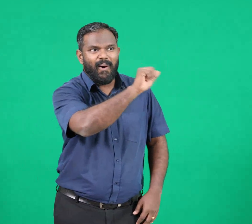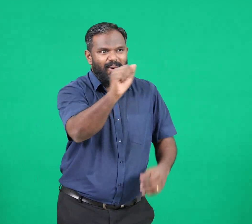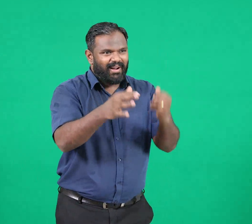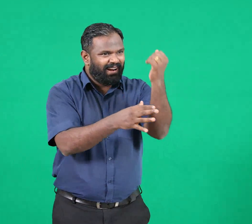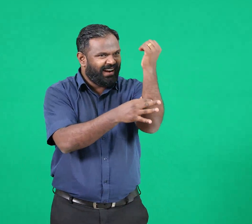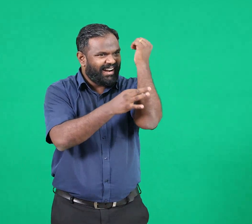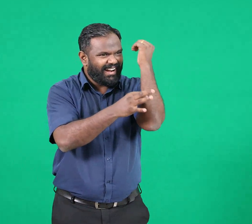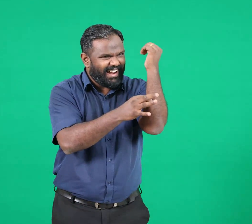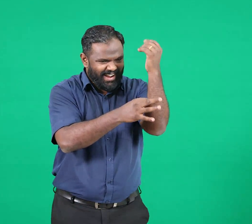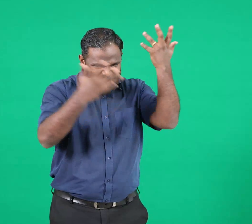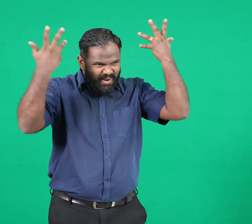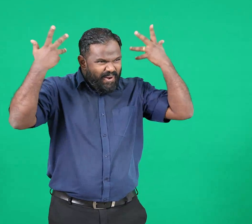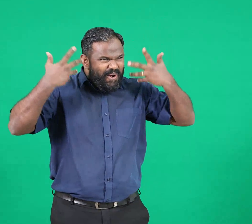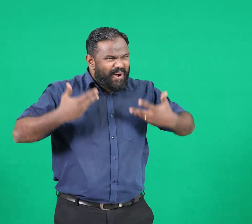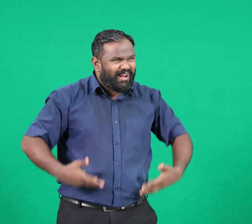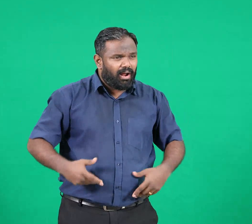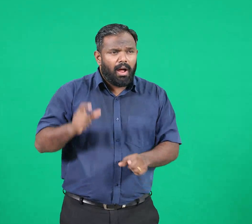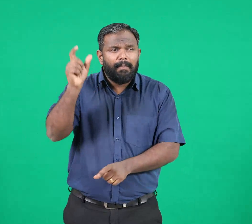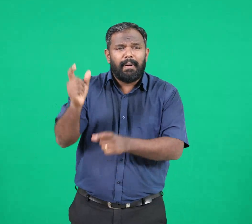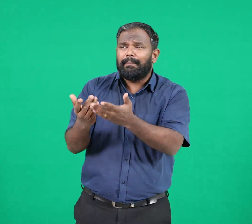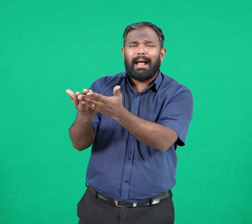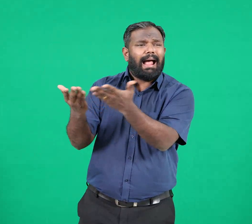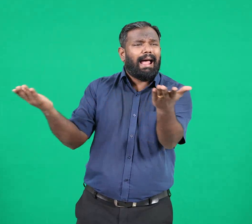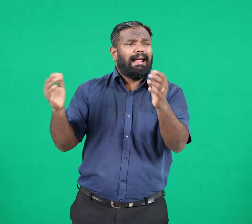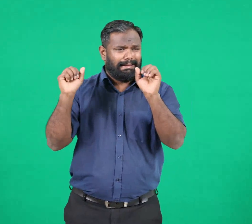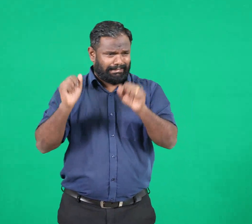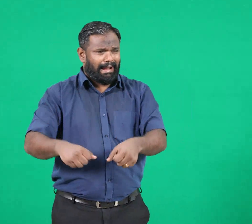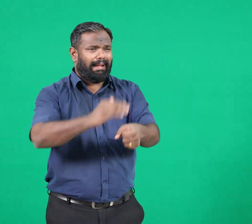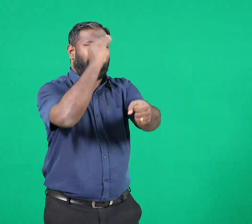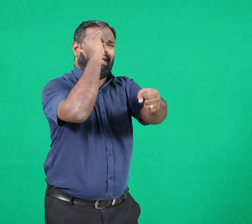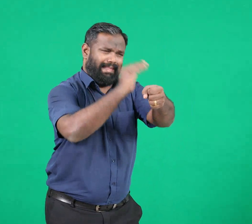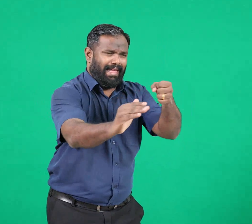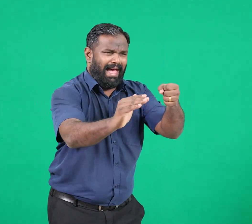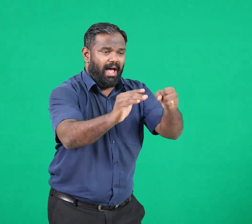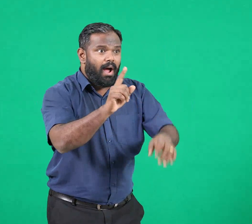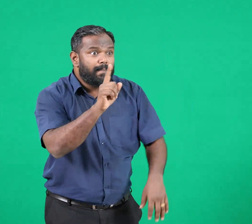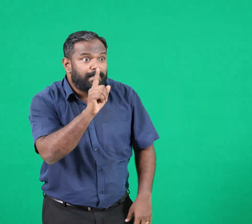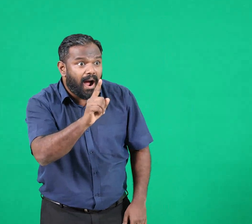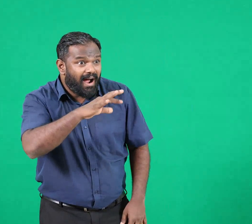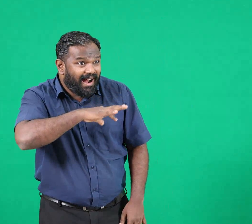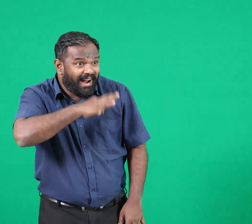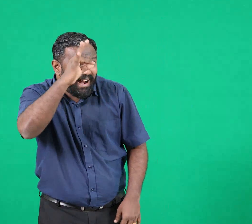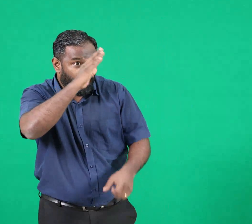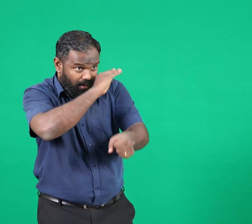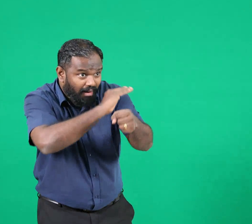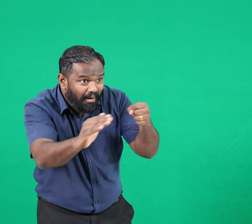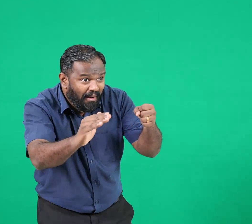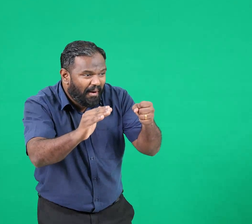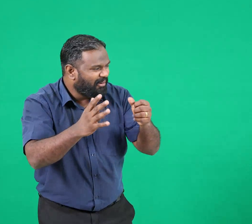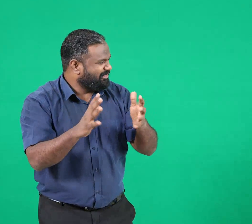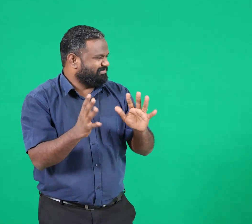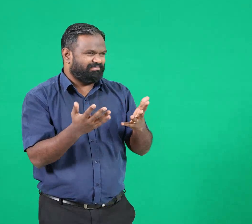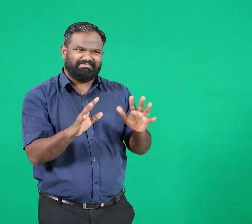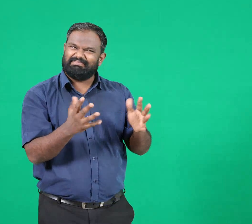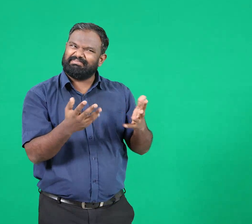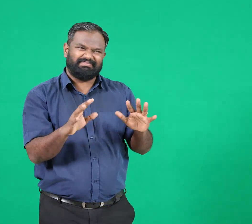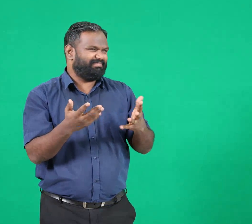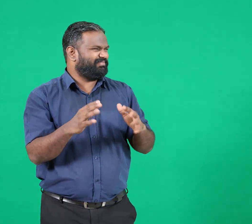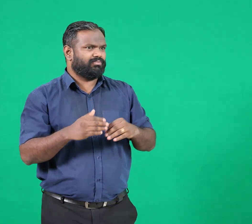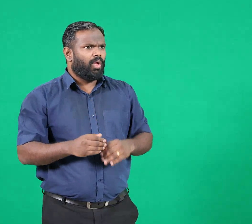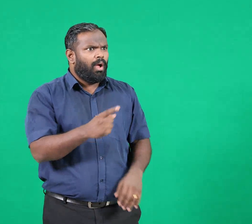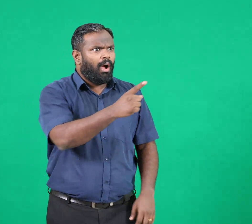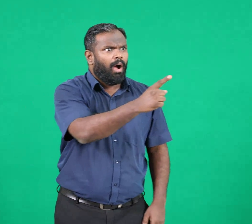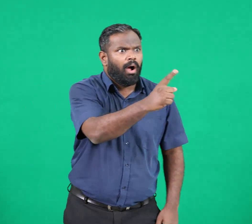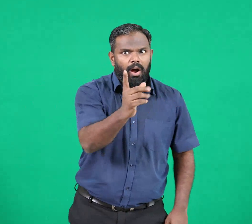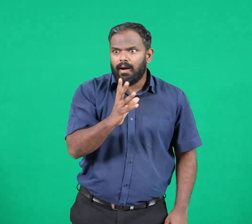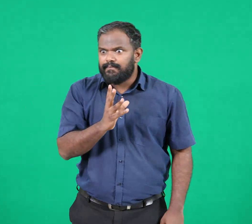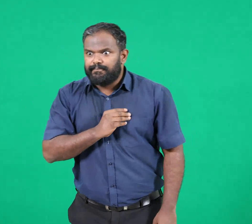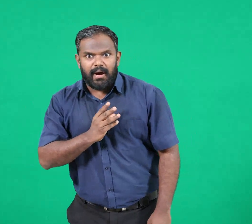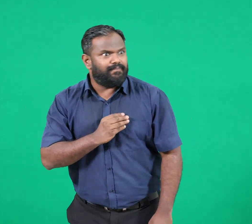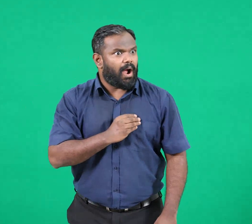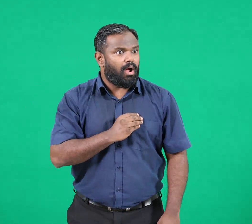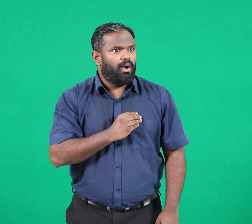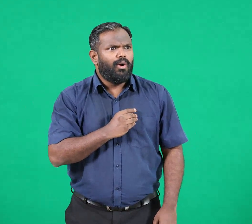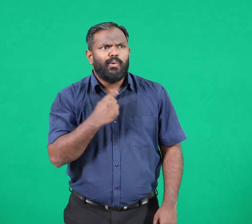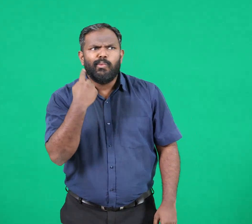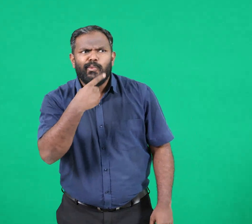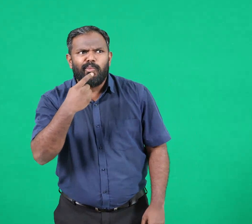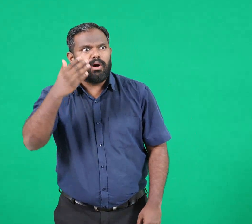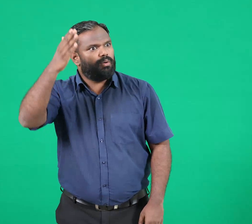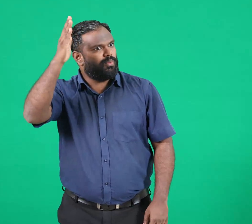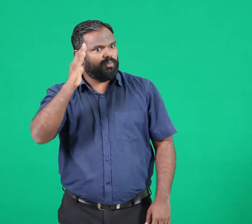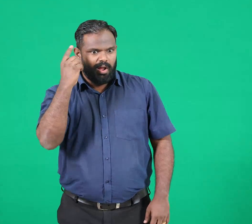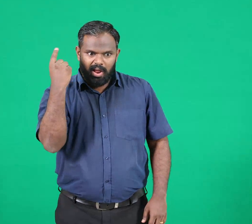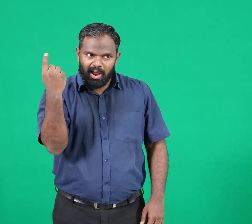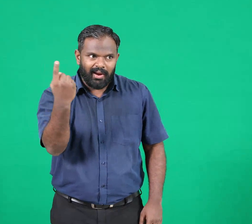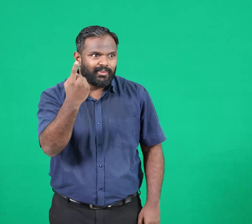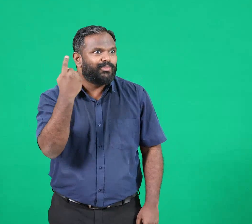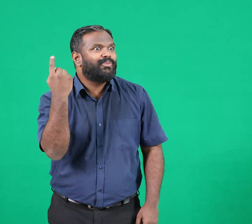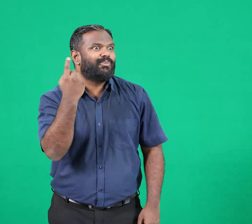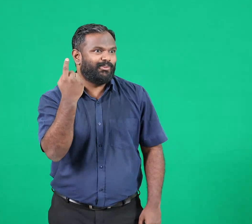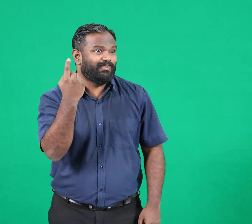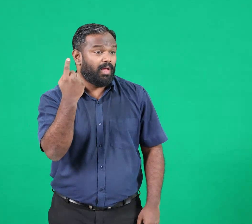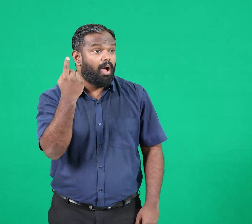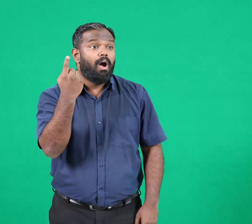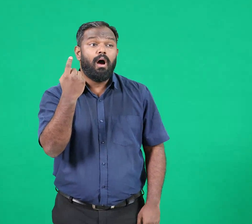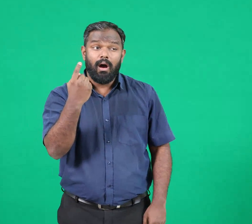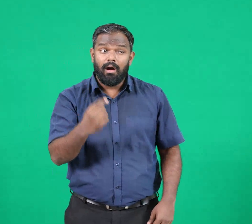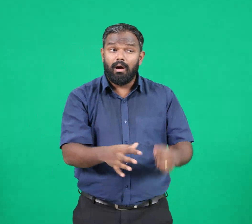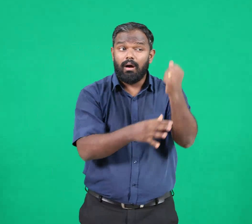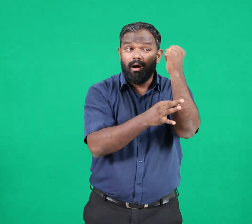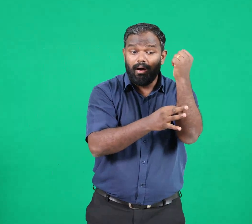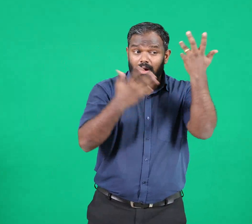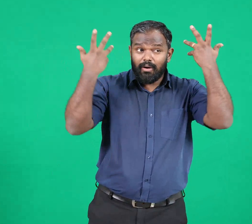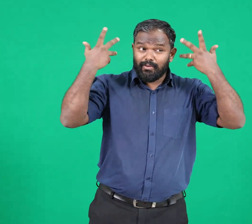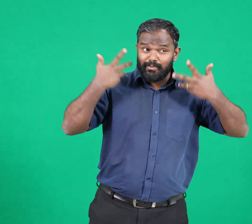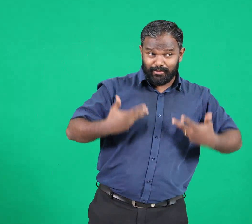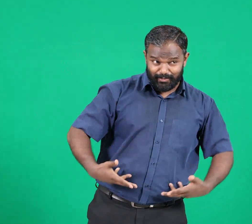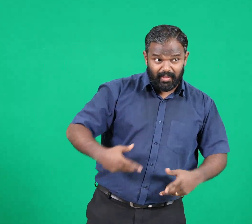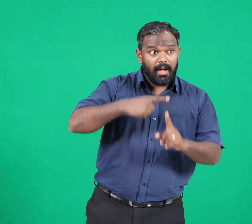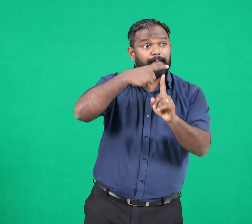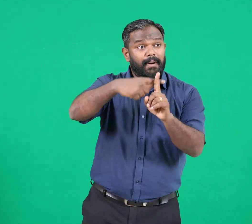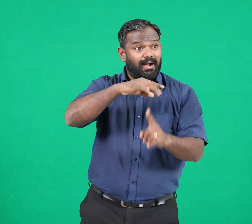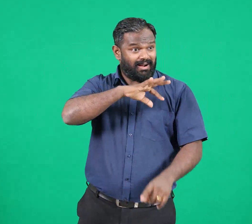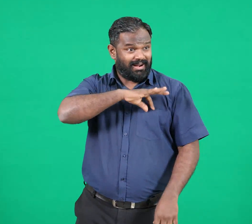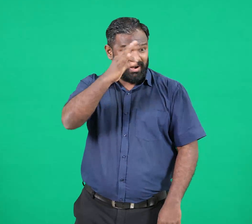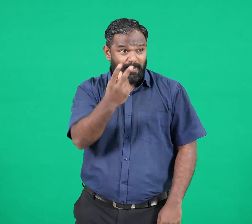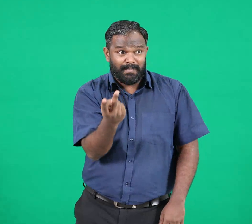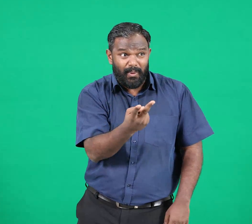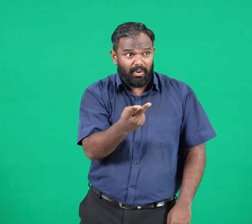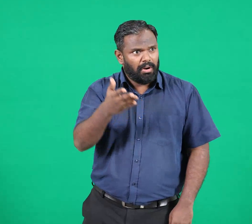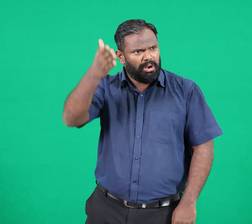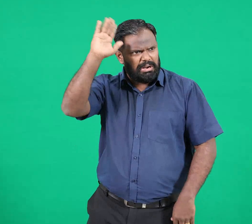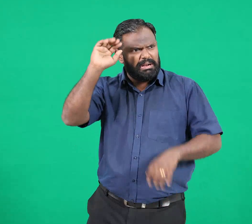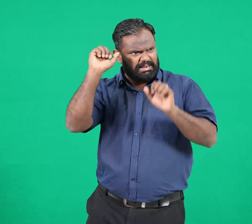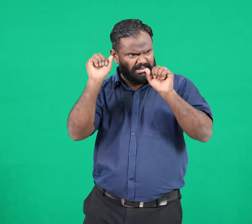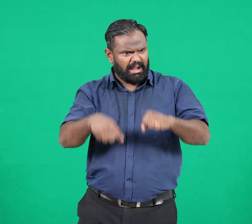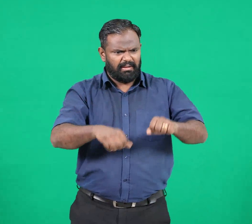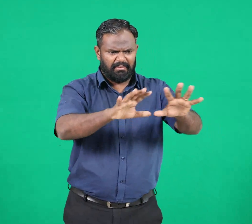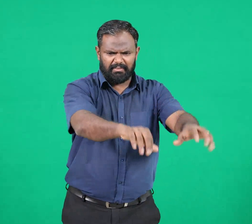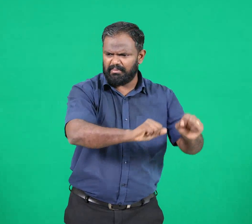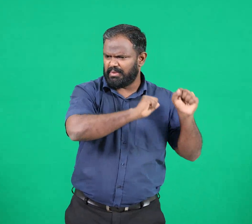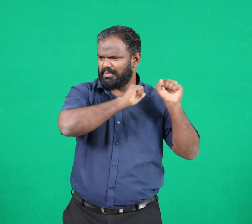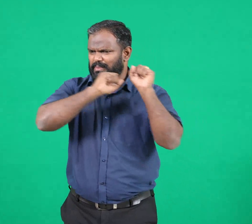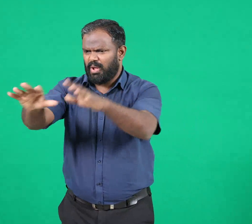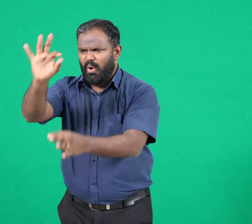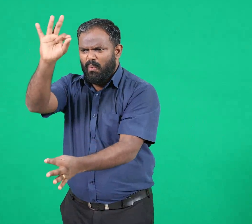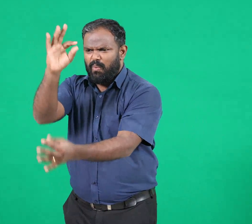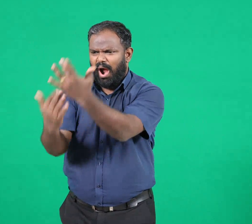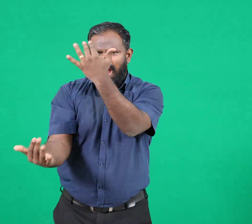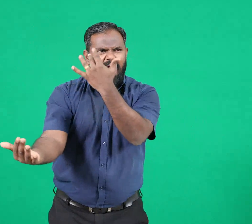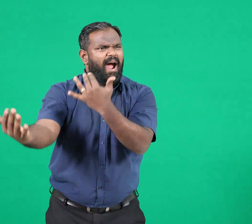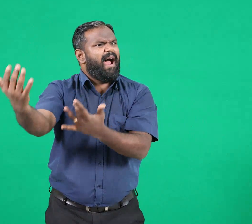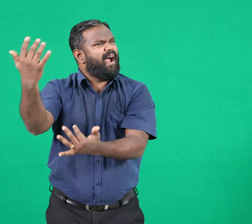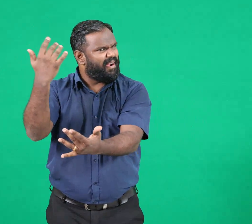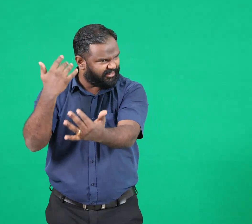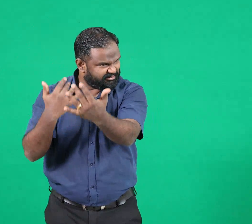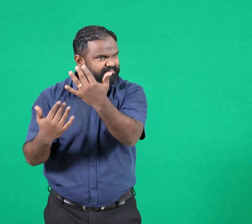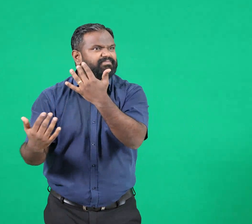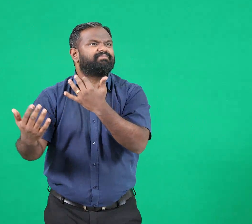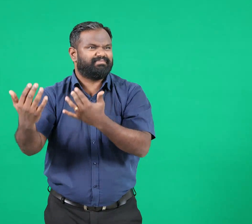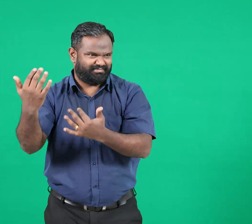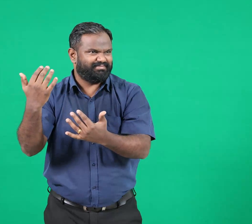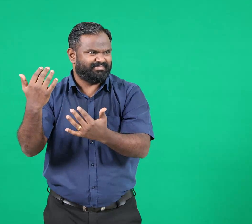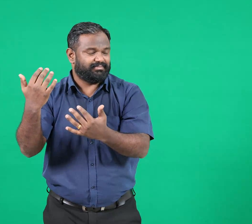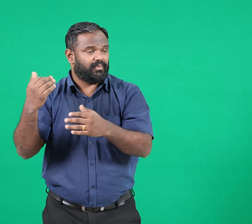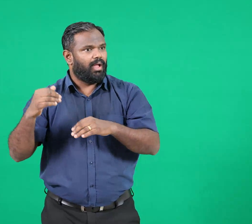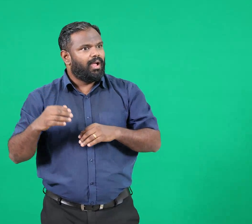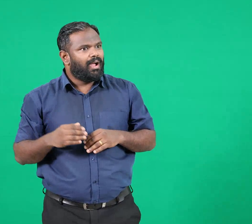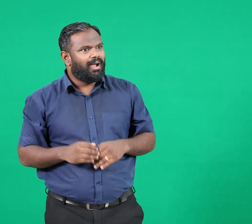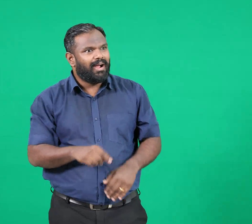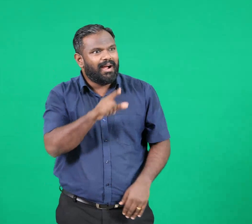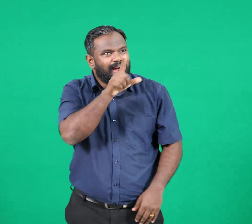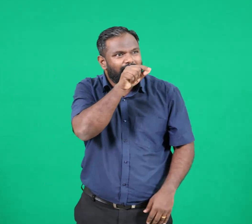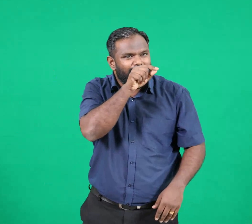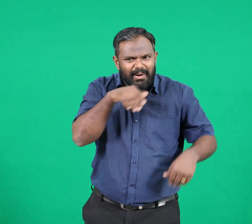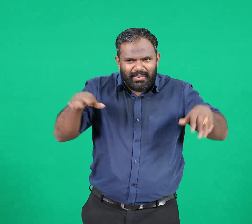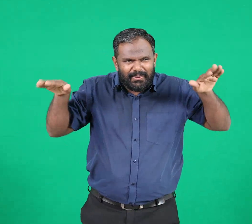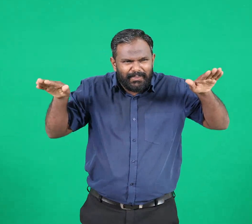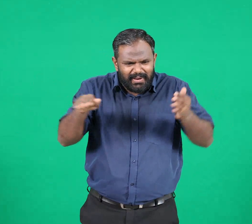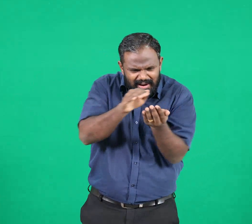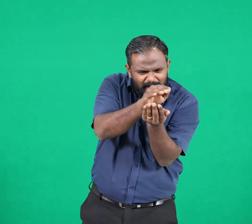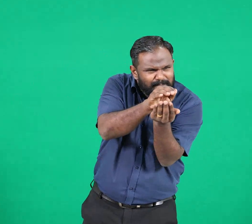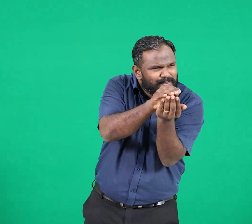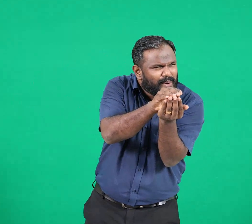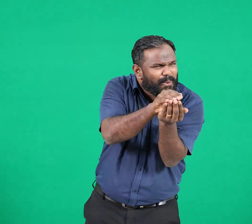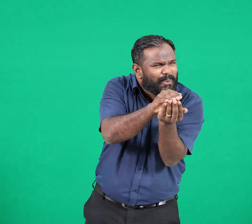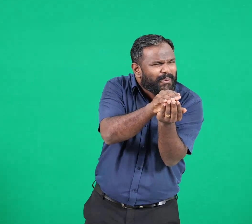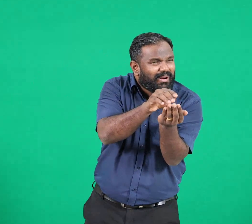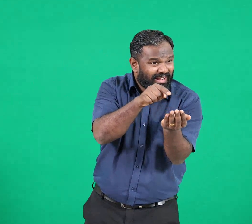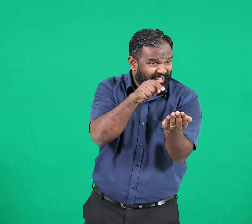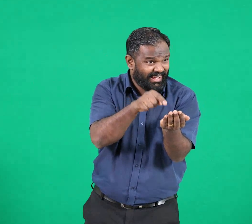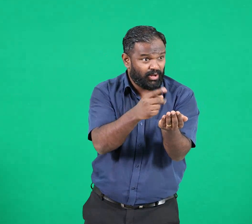Instead, fear the One who can destroy both soul and body in hell. Are not two sparrows sold for a penny?